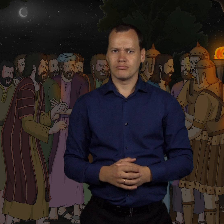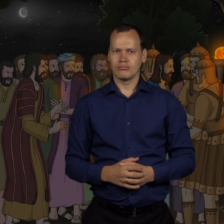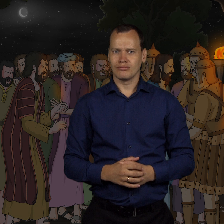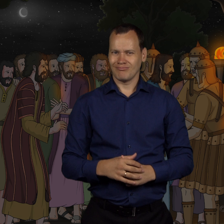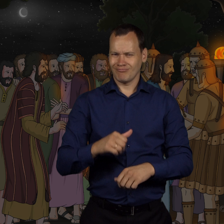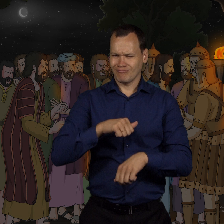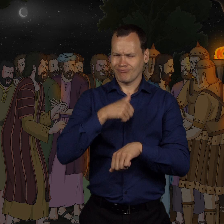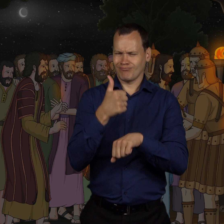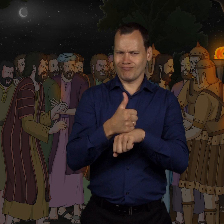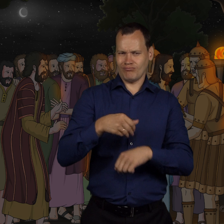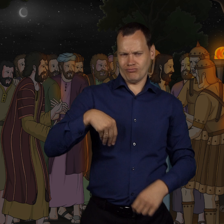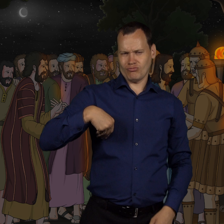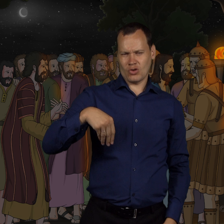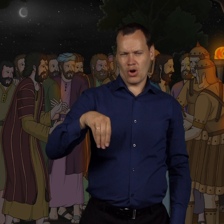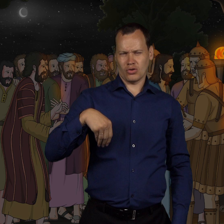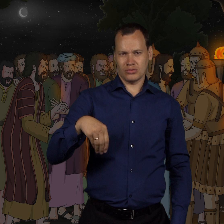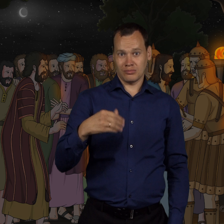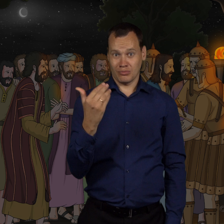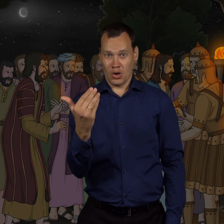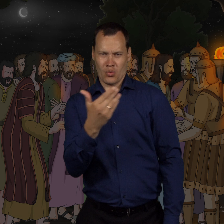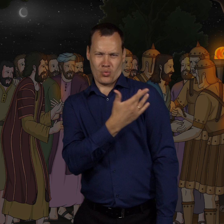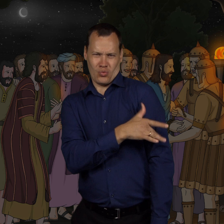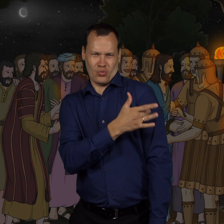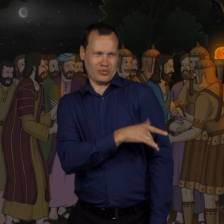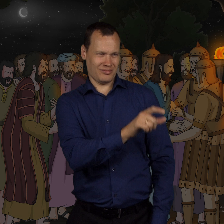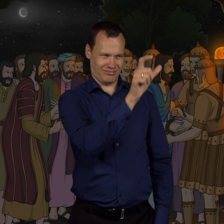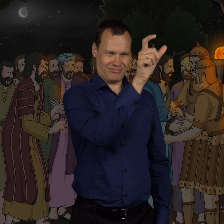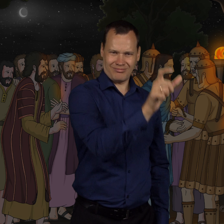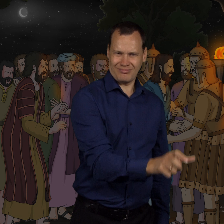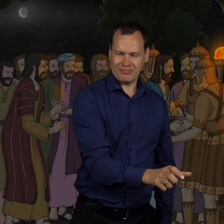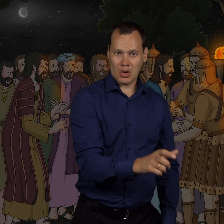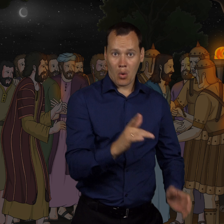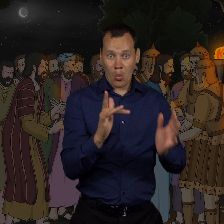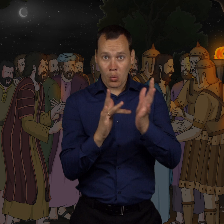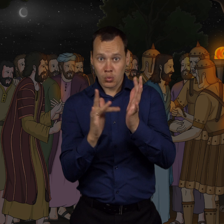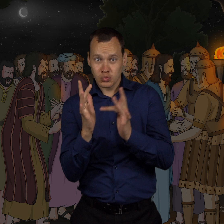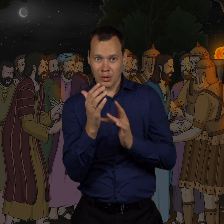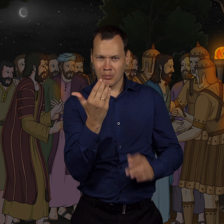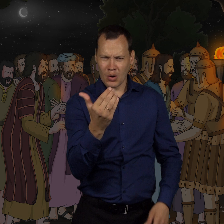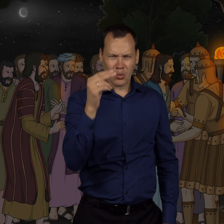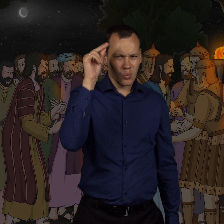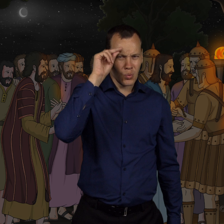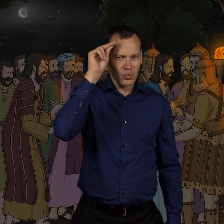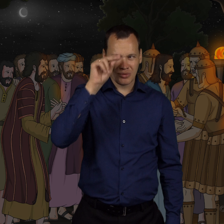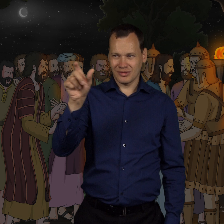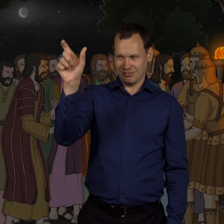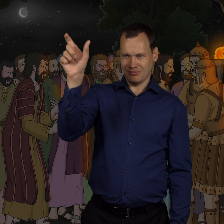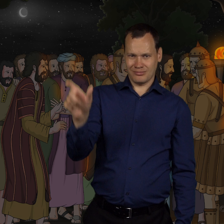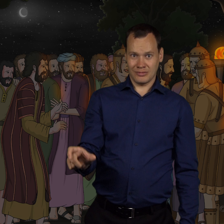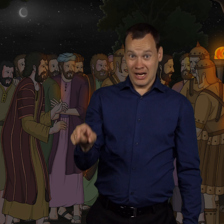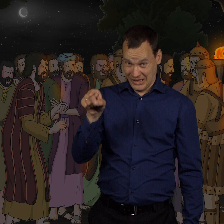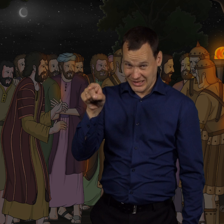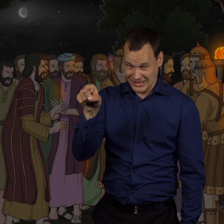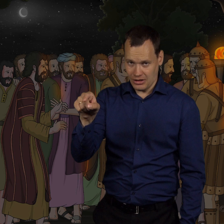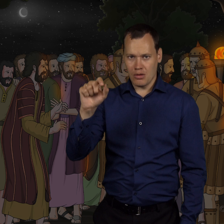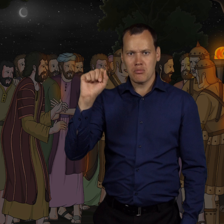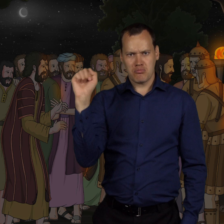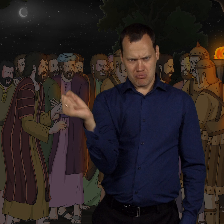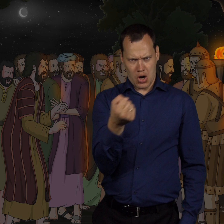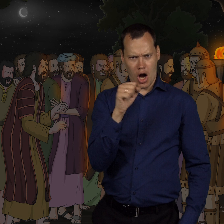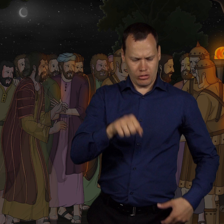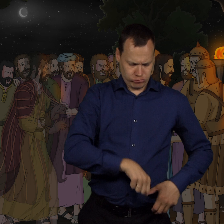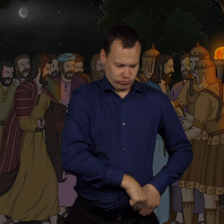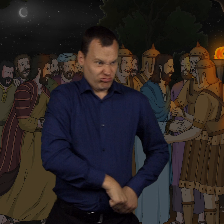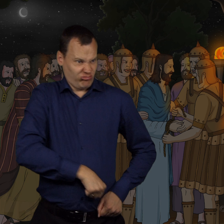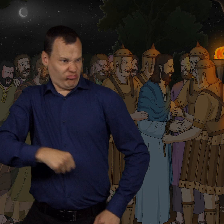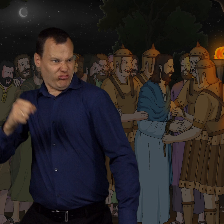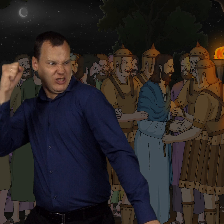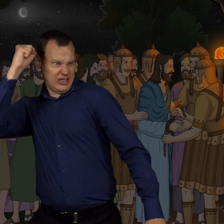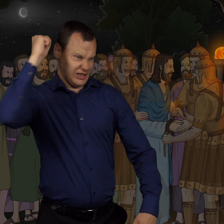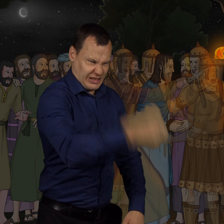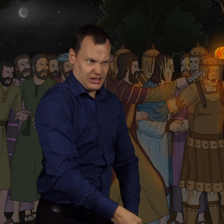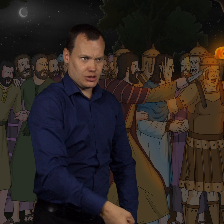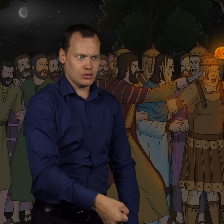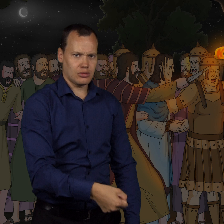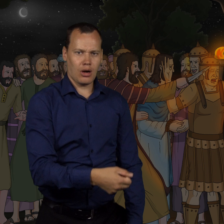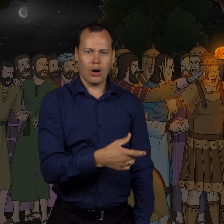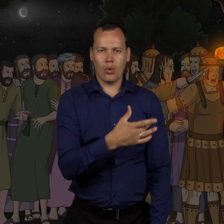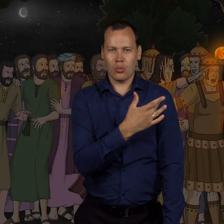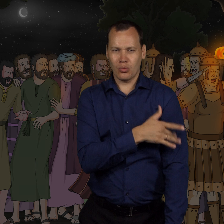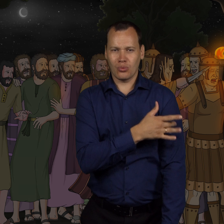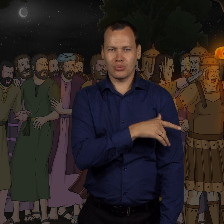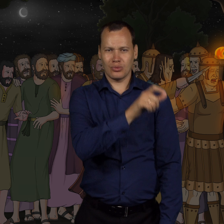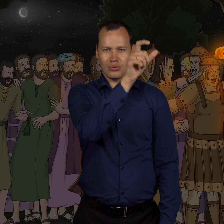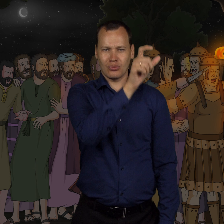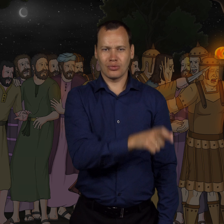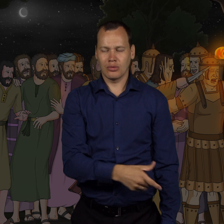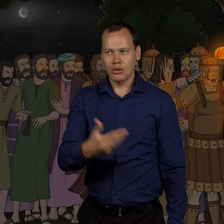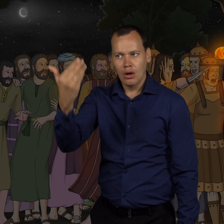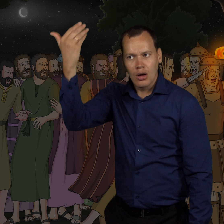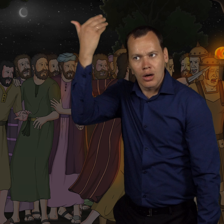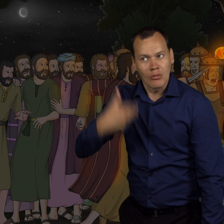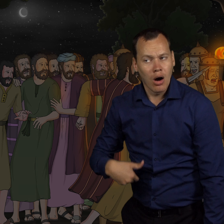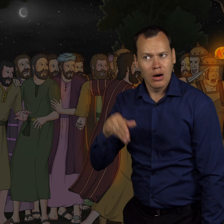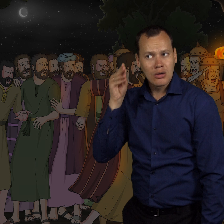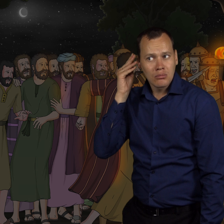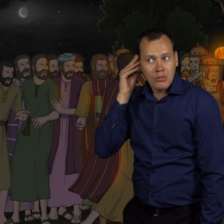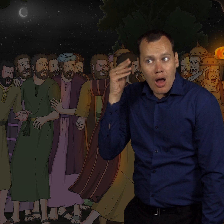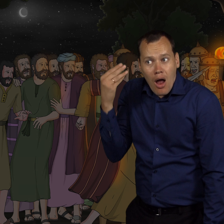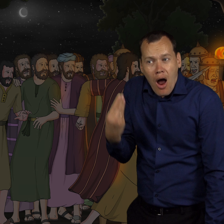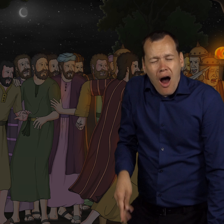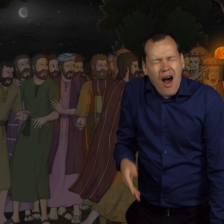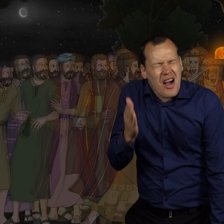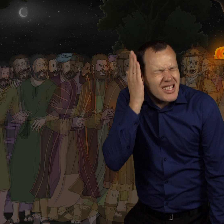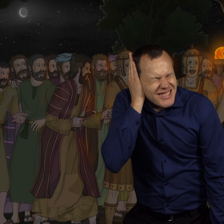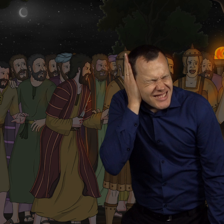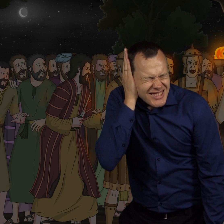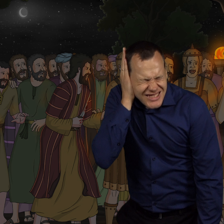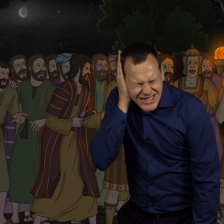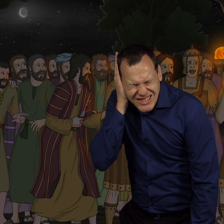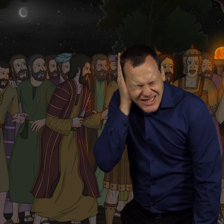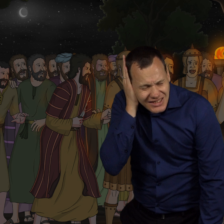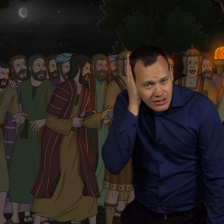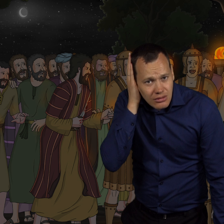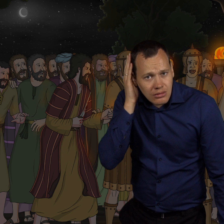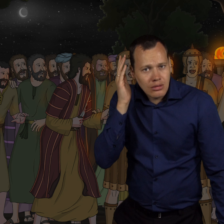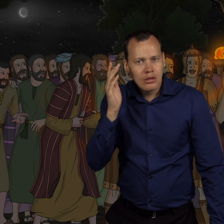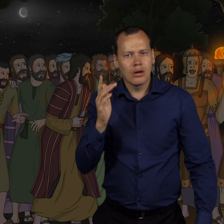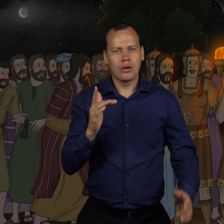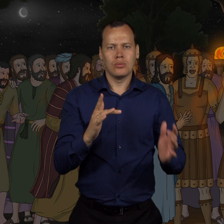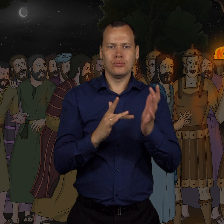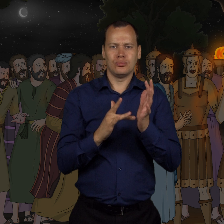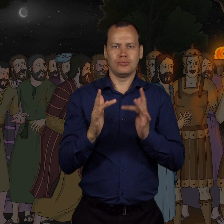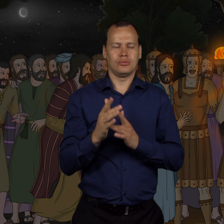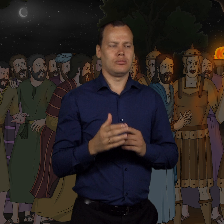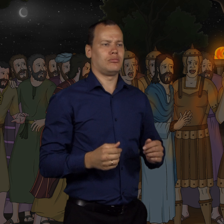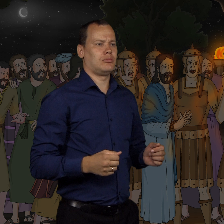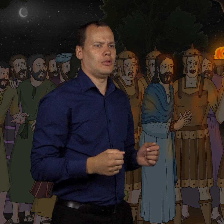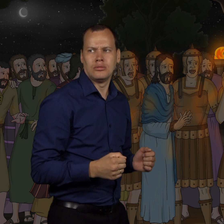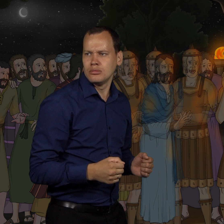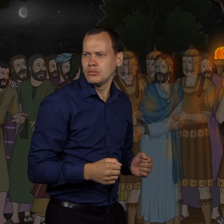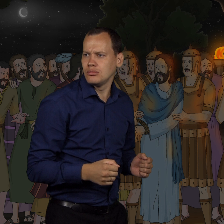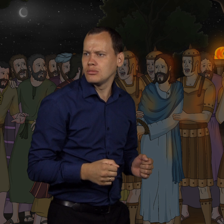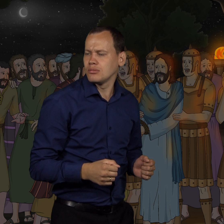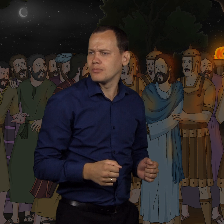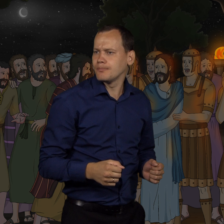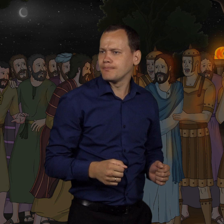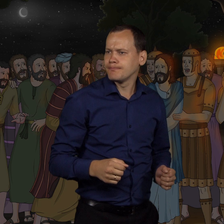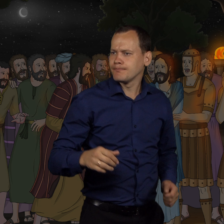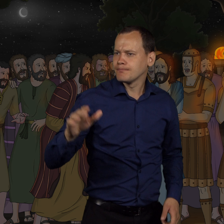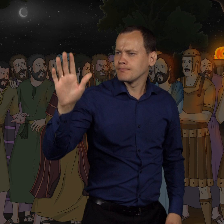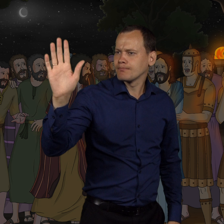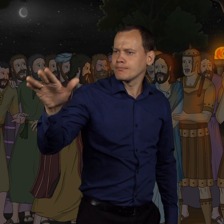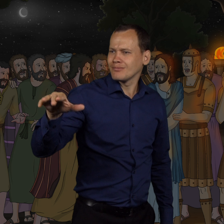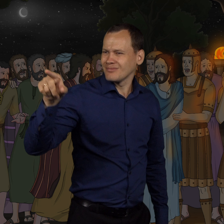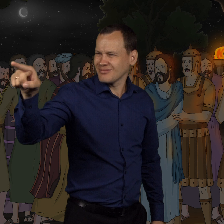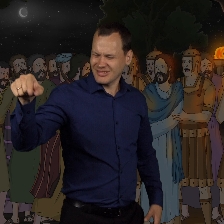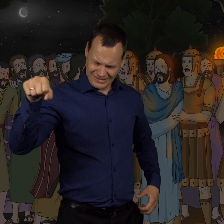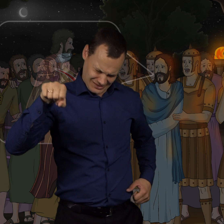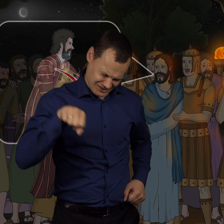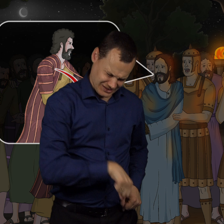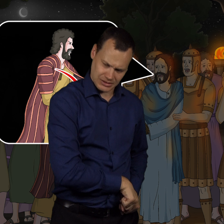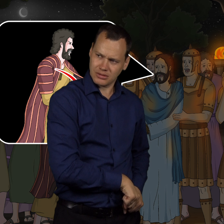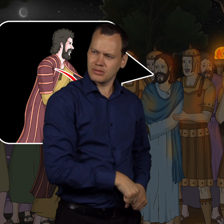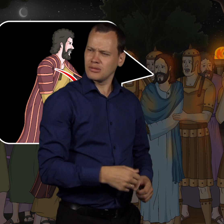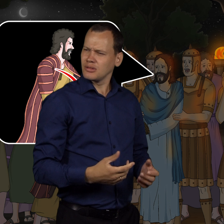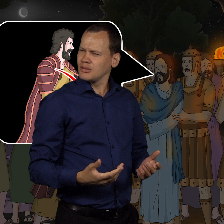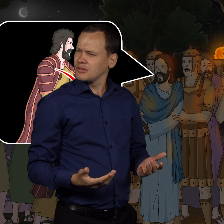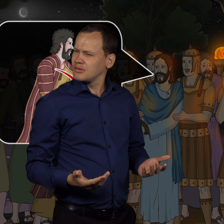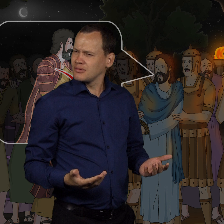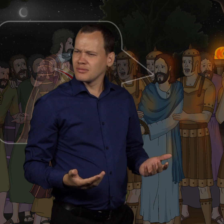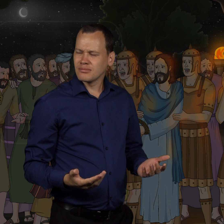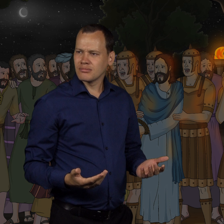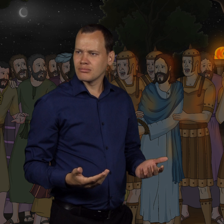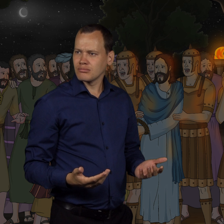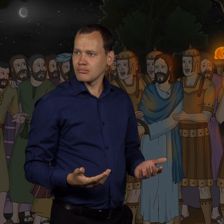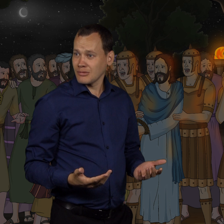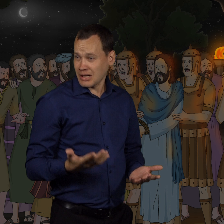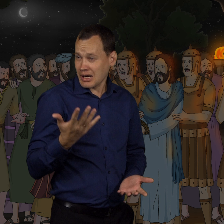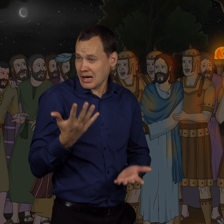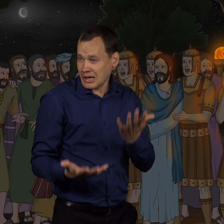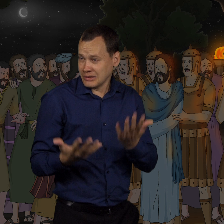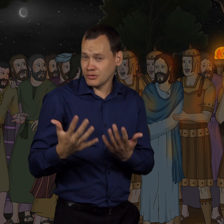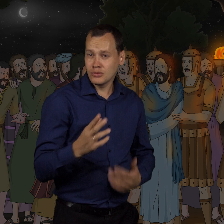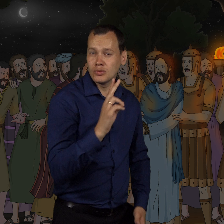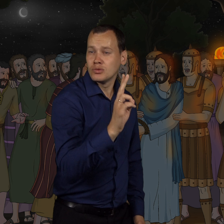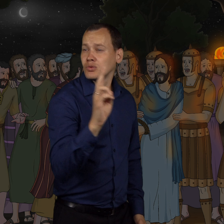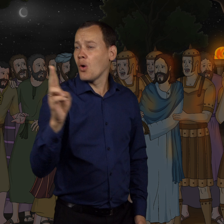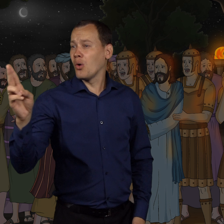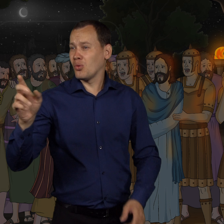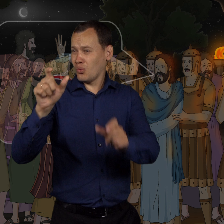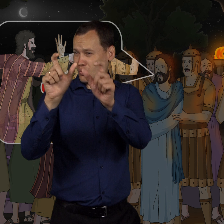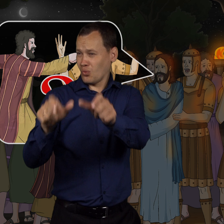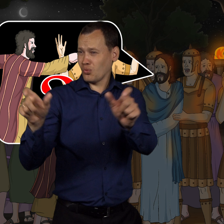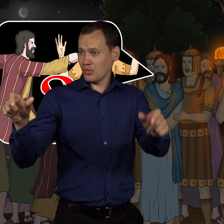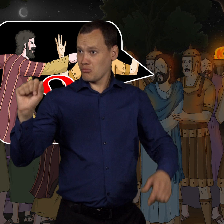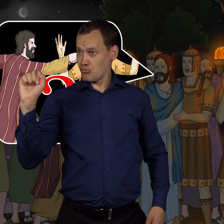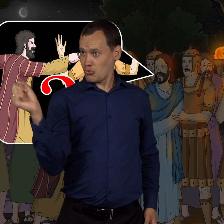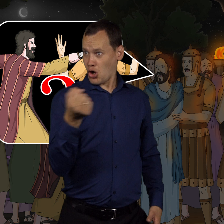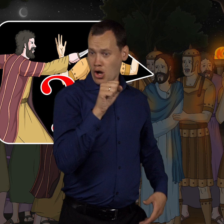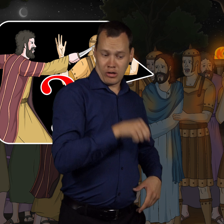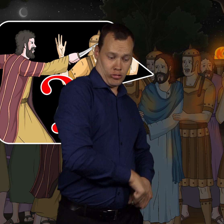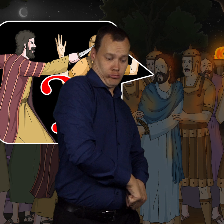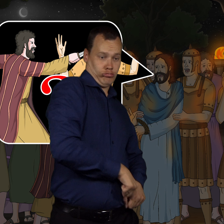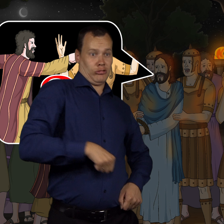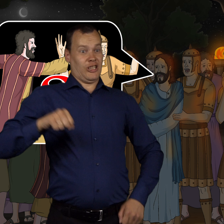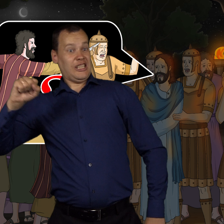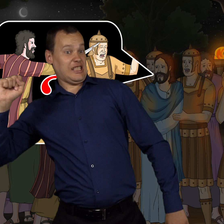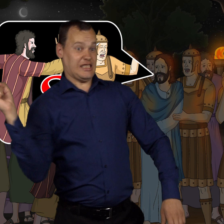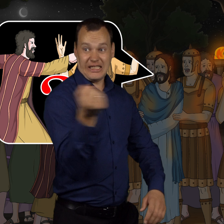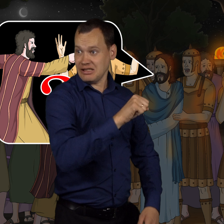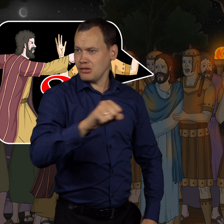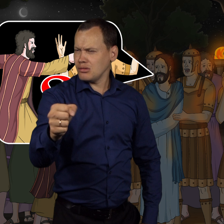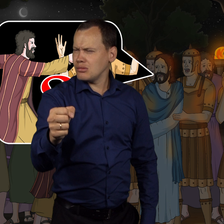At this, one of Jesus’ companions drew his sword and struck the servant of the high priest, cutting off his ear.